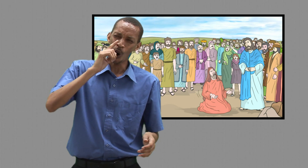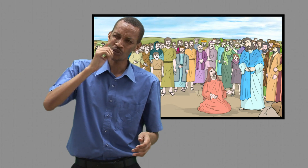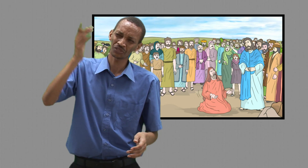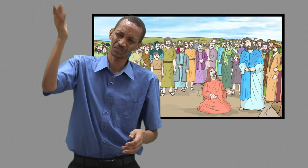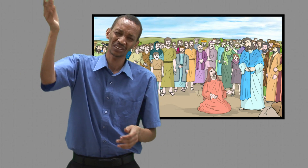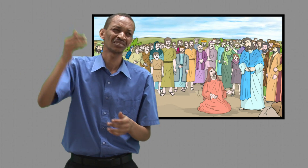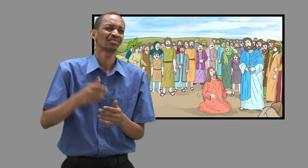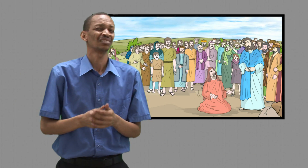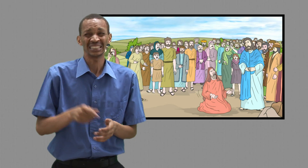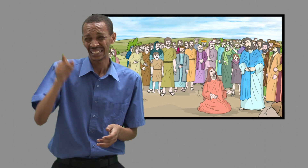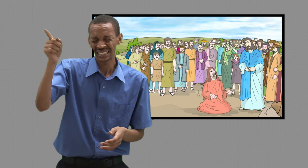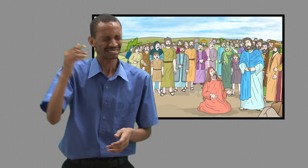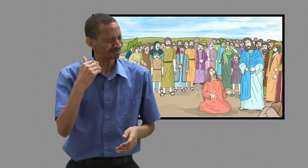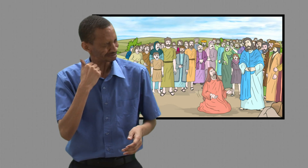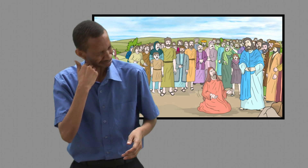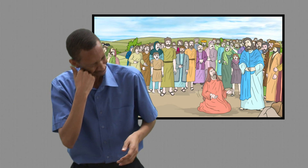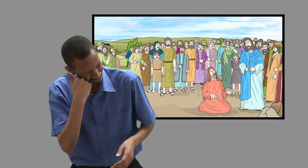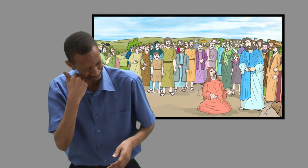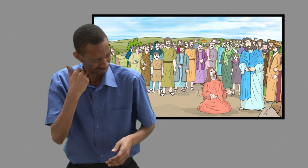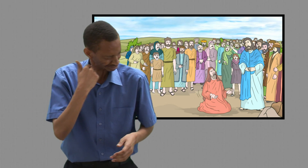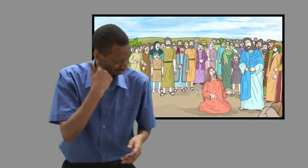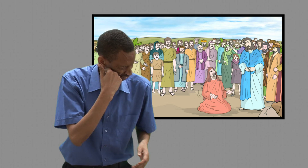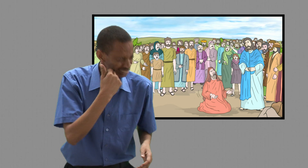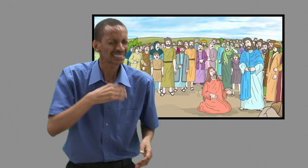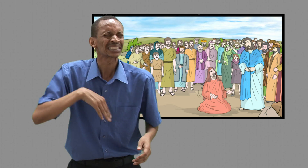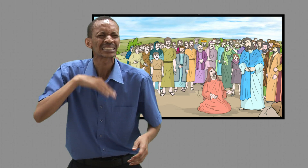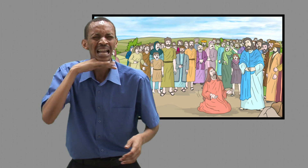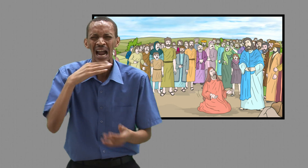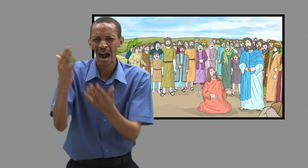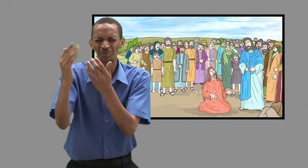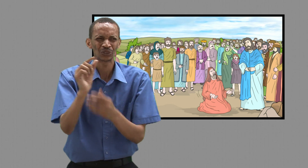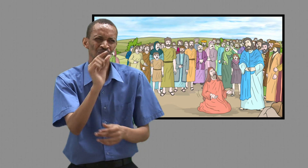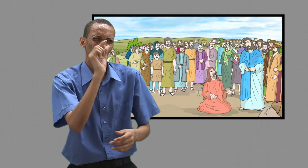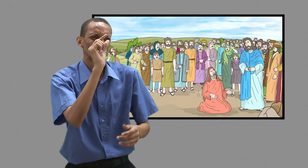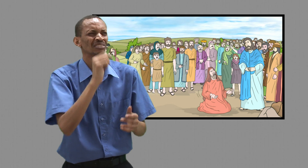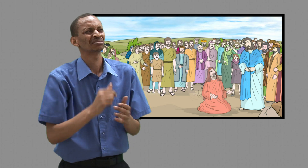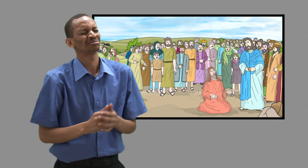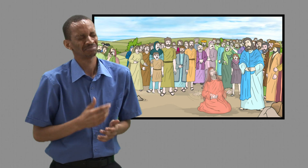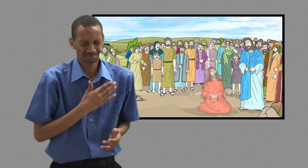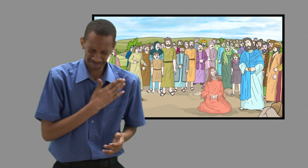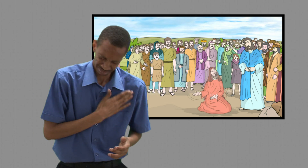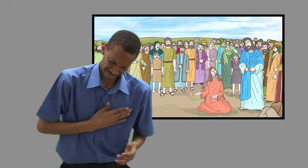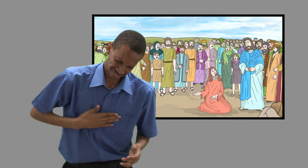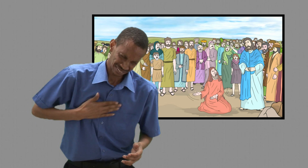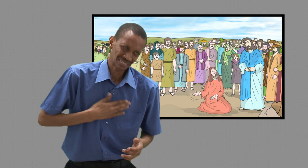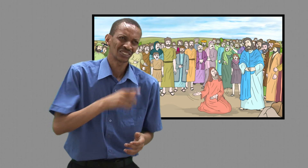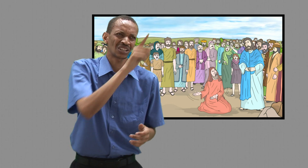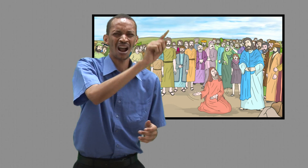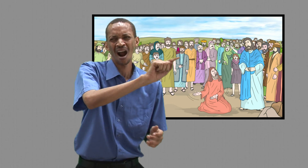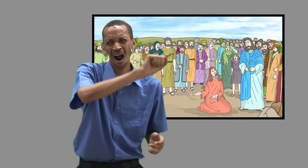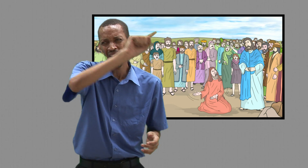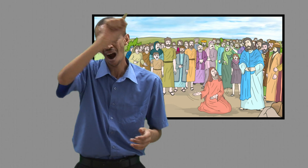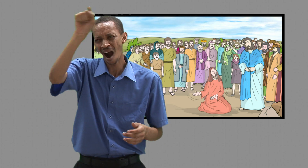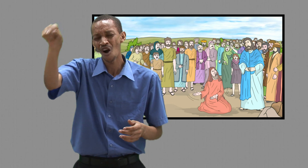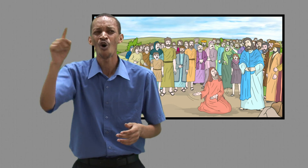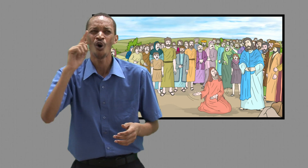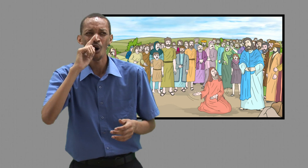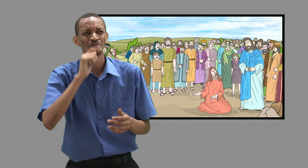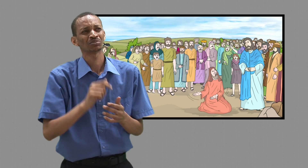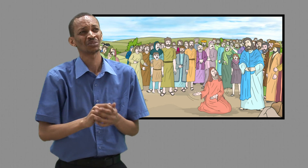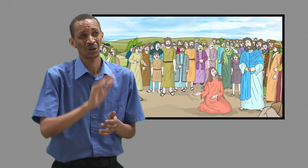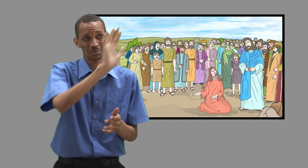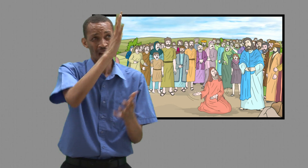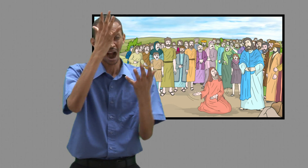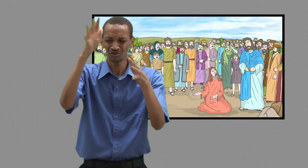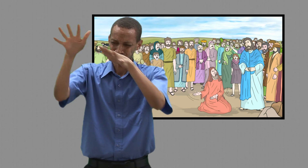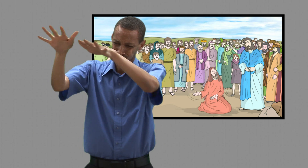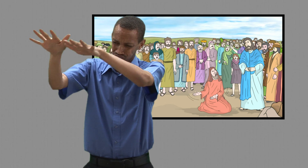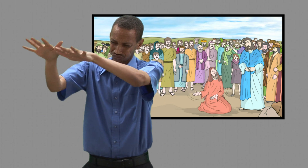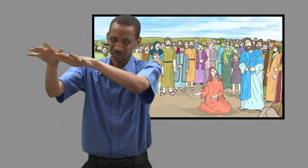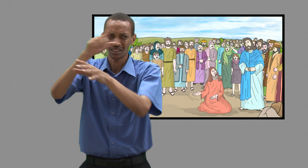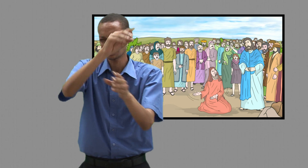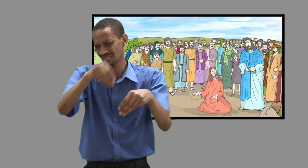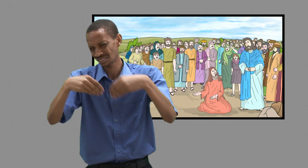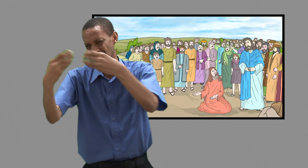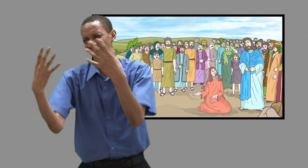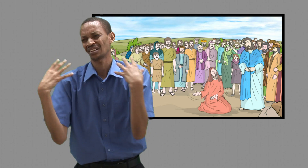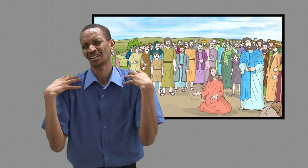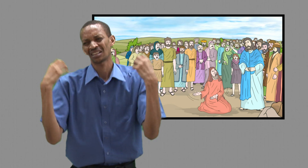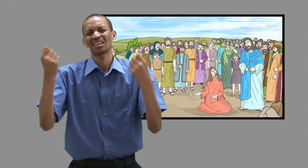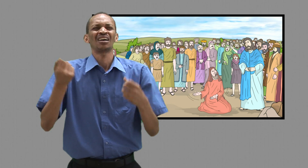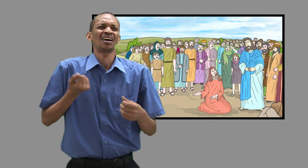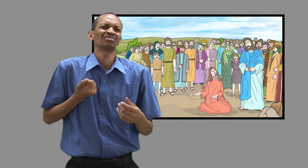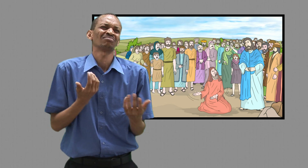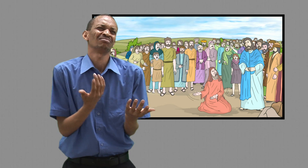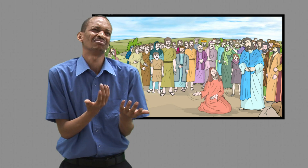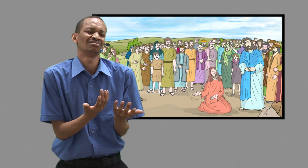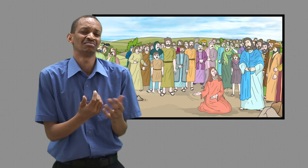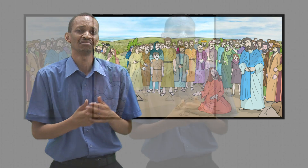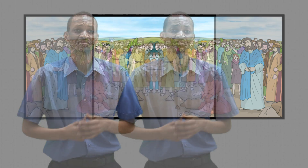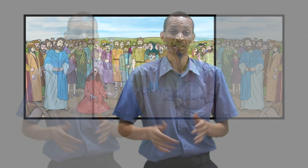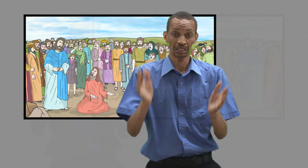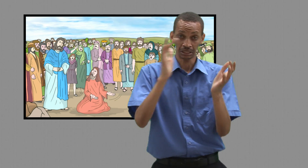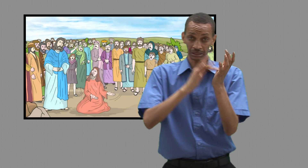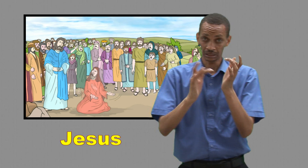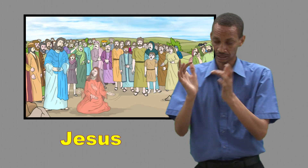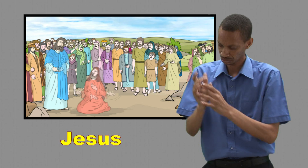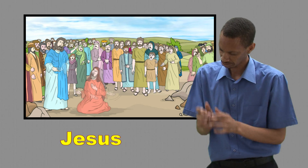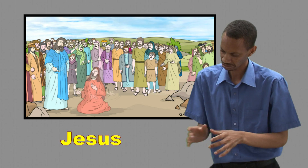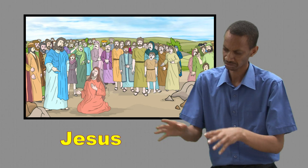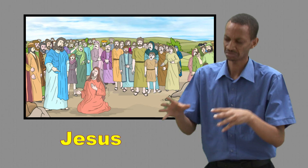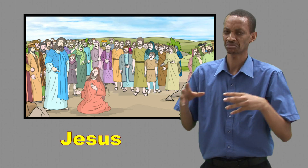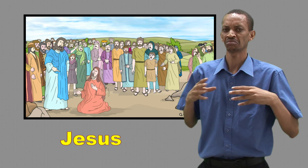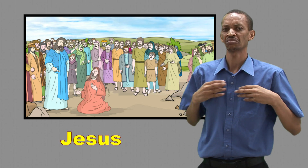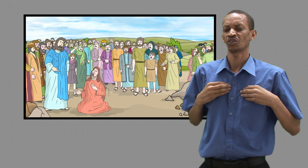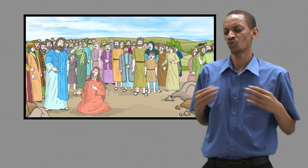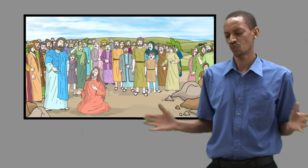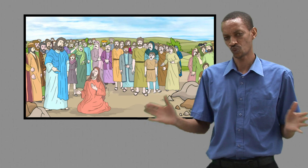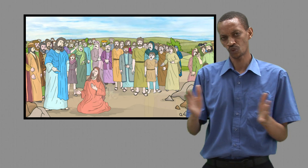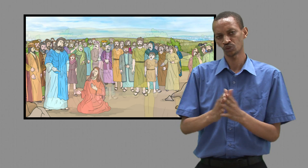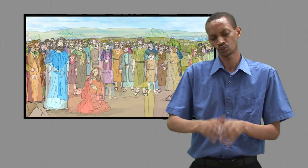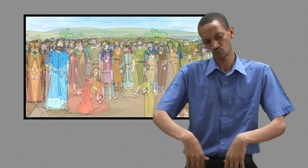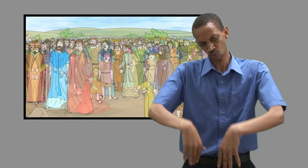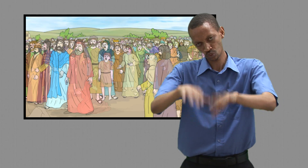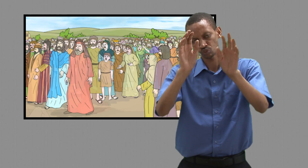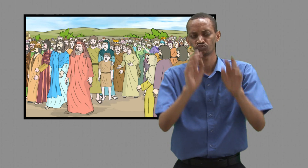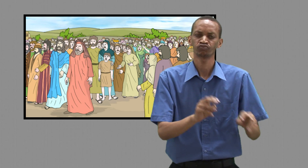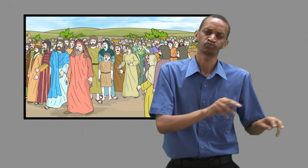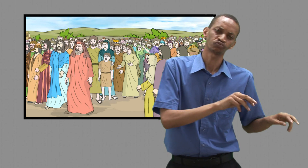Please come and place Your hands on her, so that she will be healed and live.”